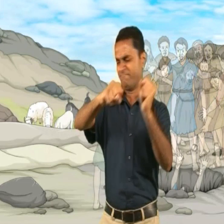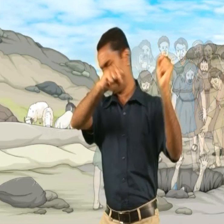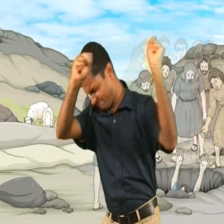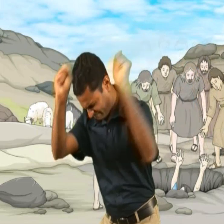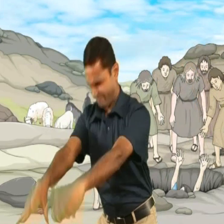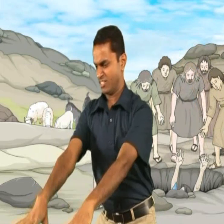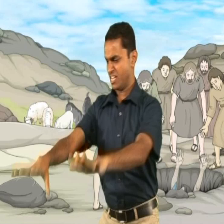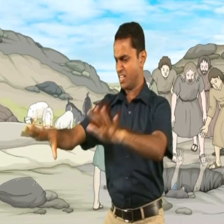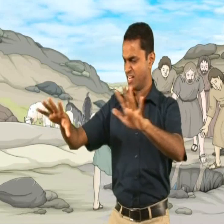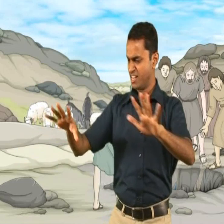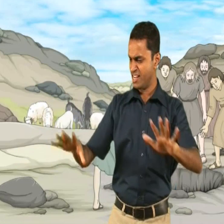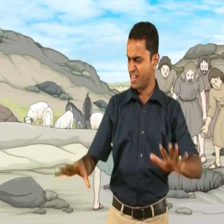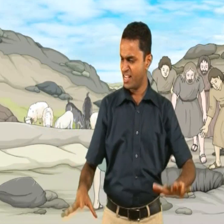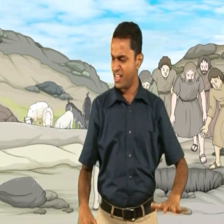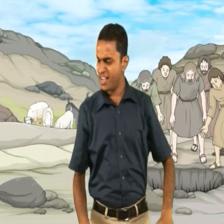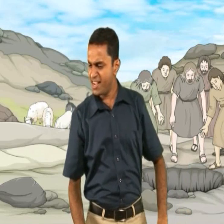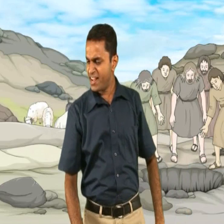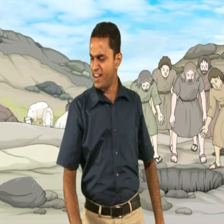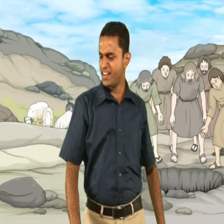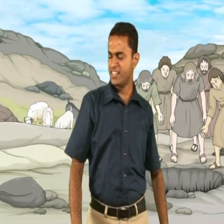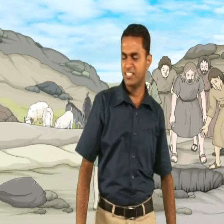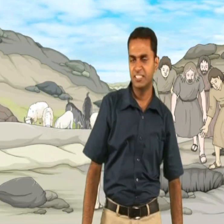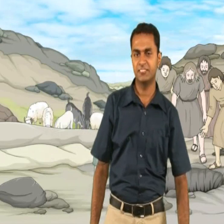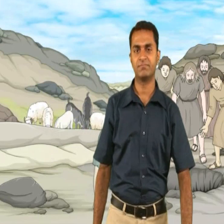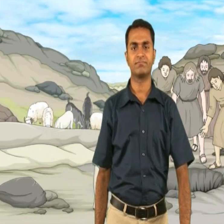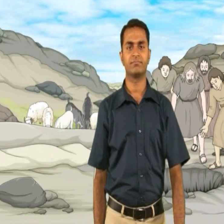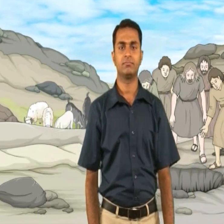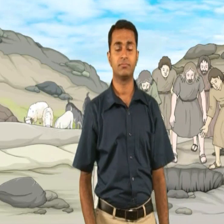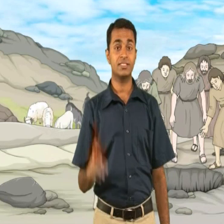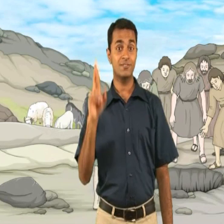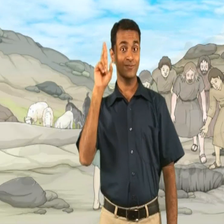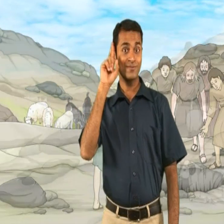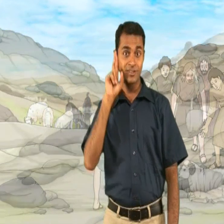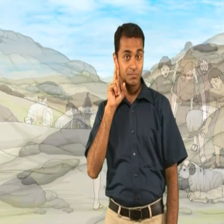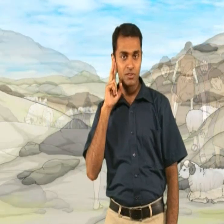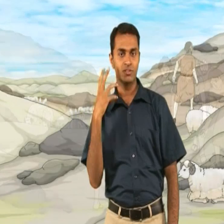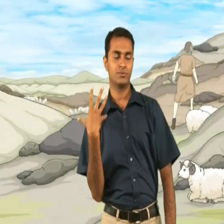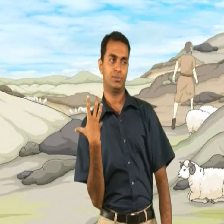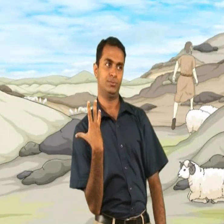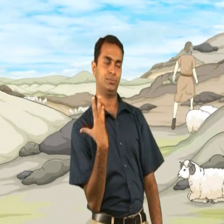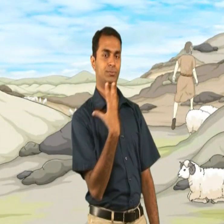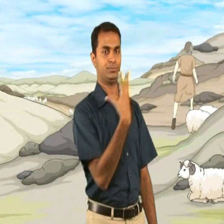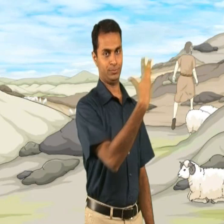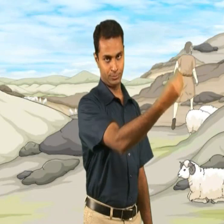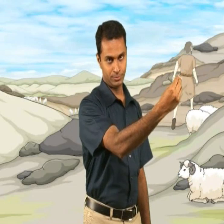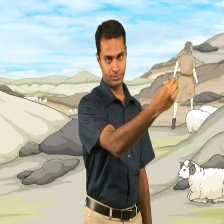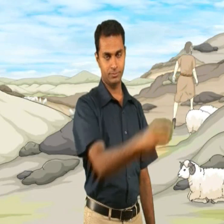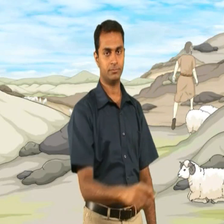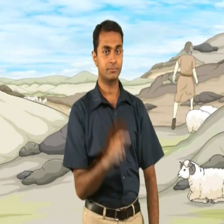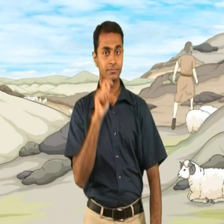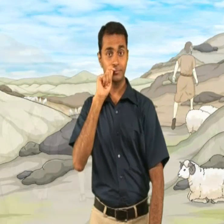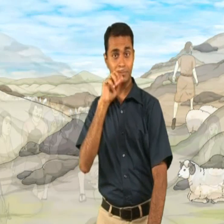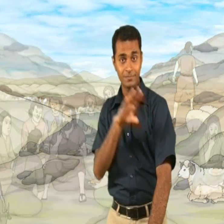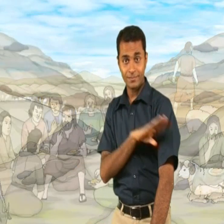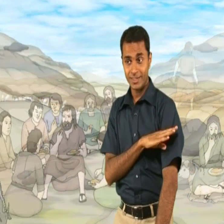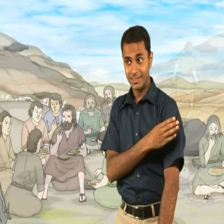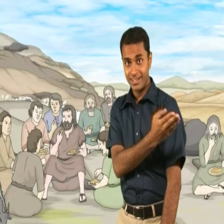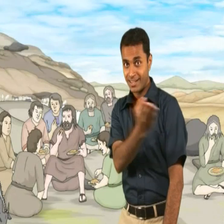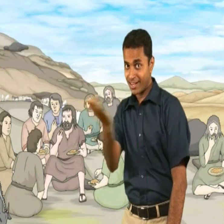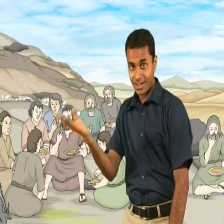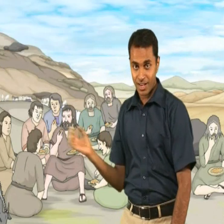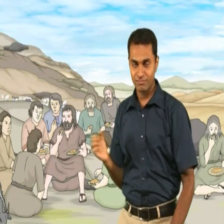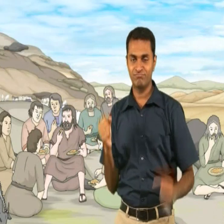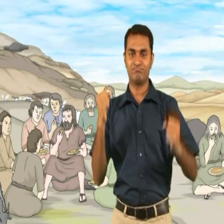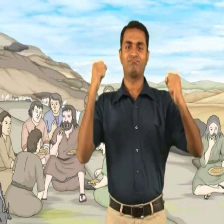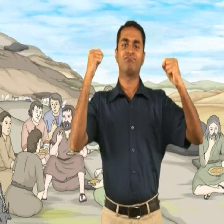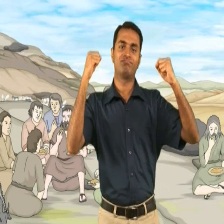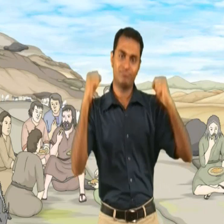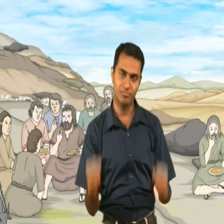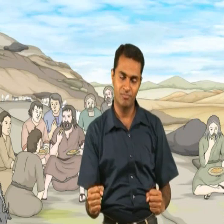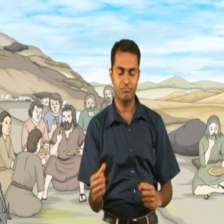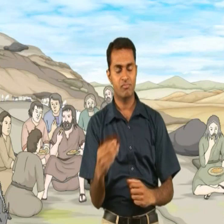Now the pit was empty, with no water in it.